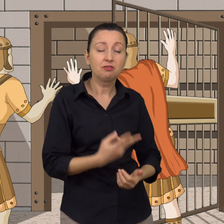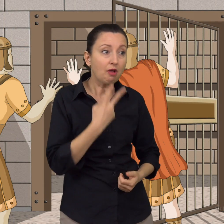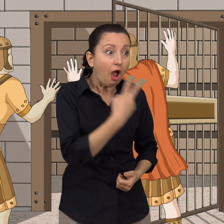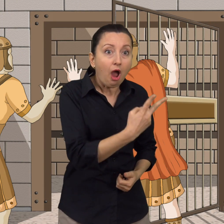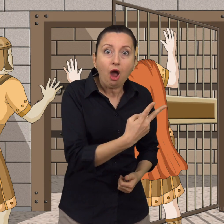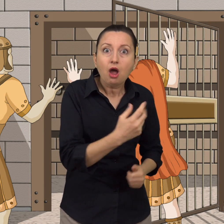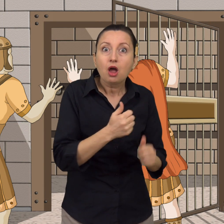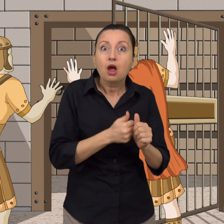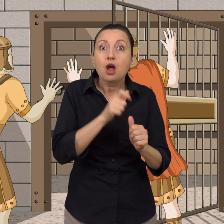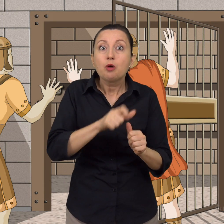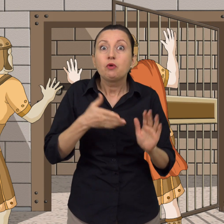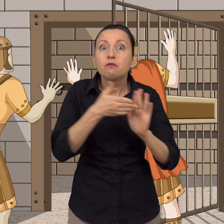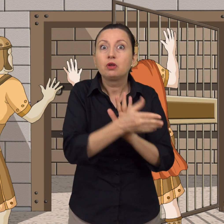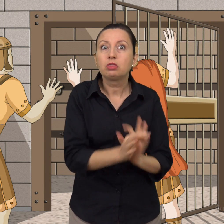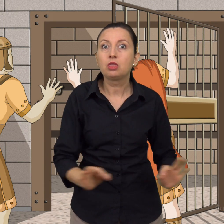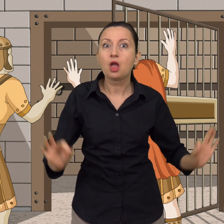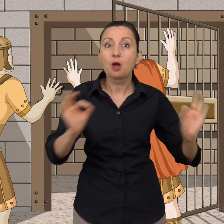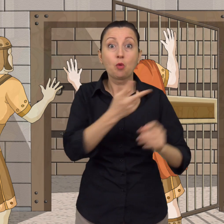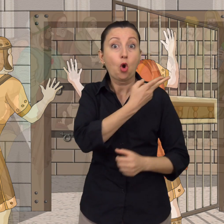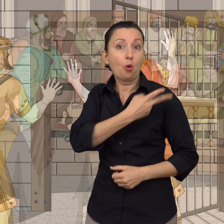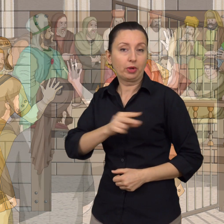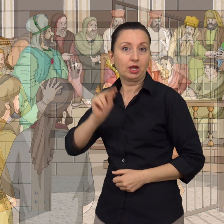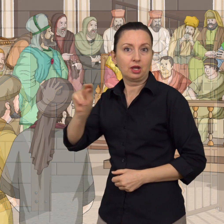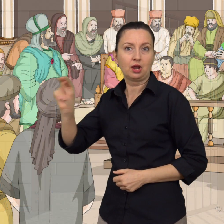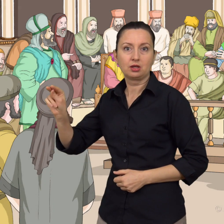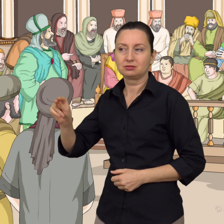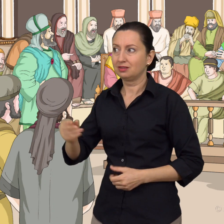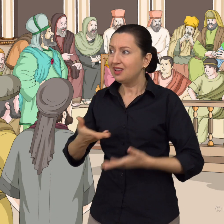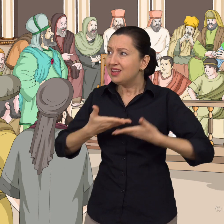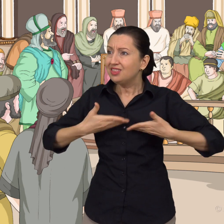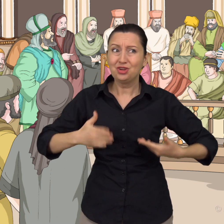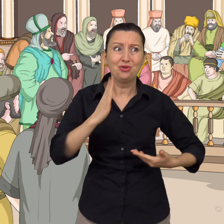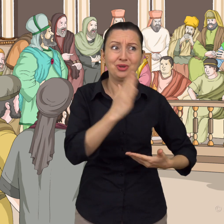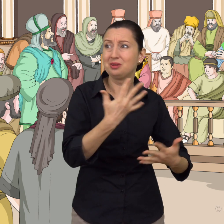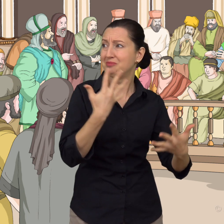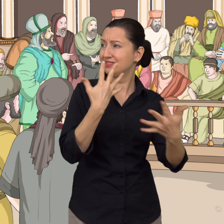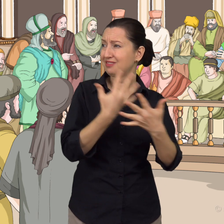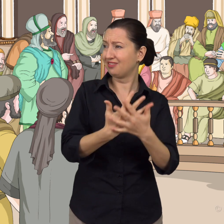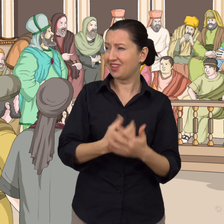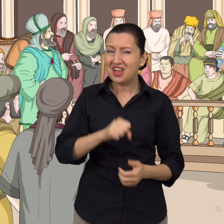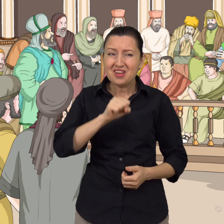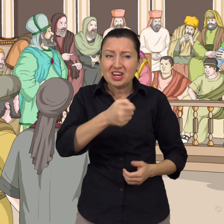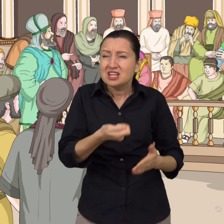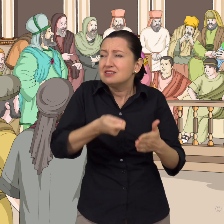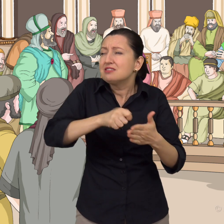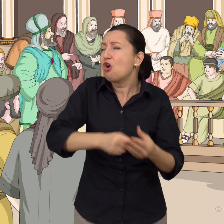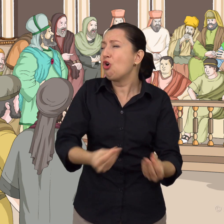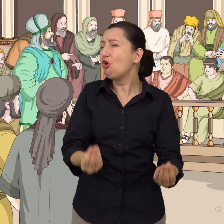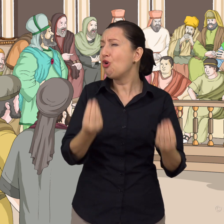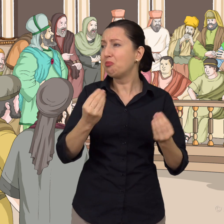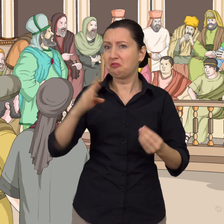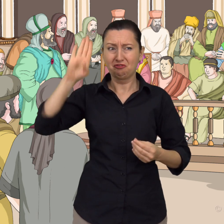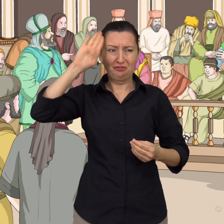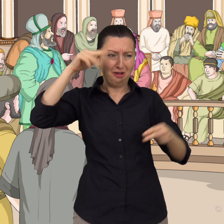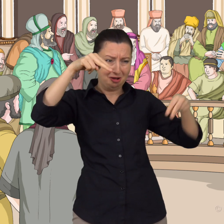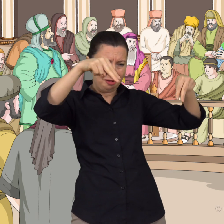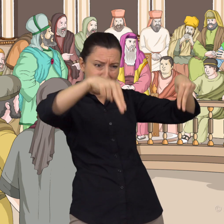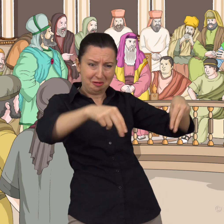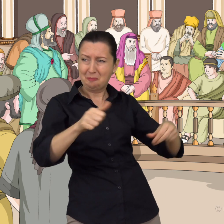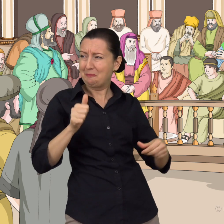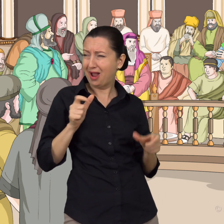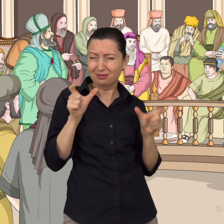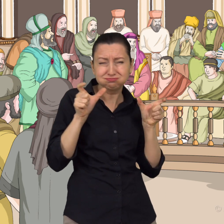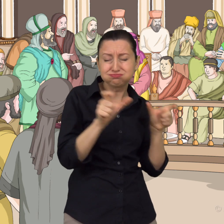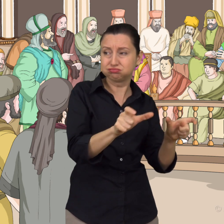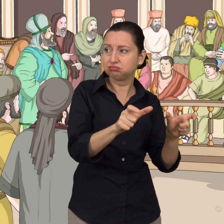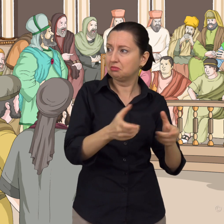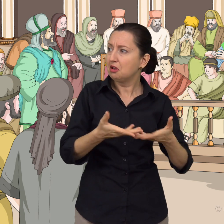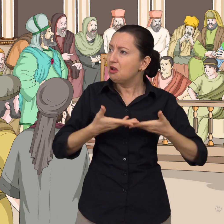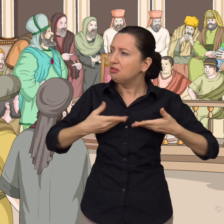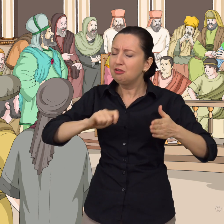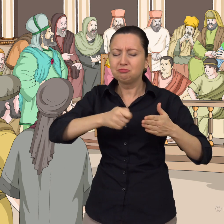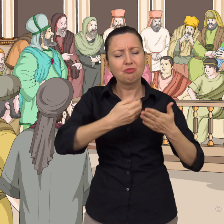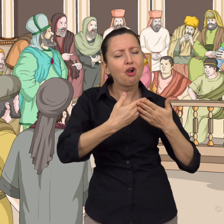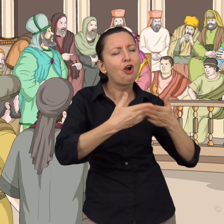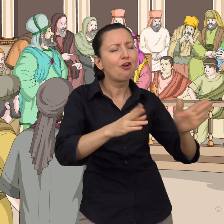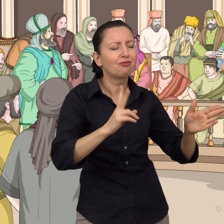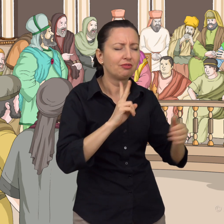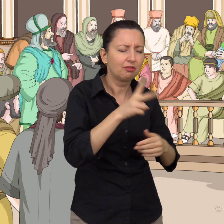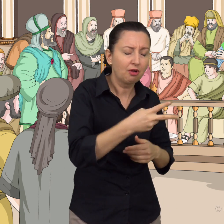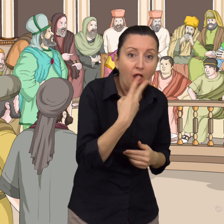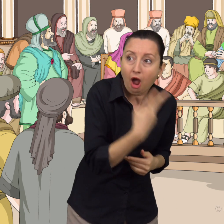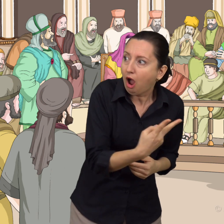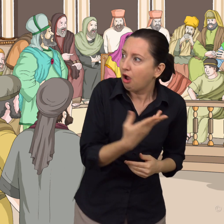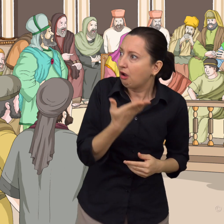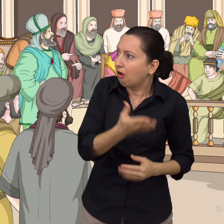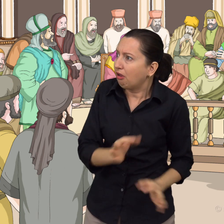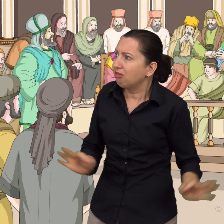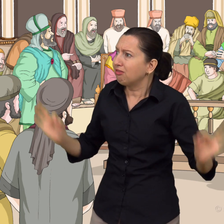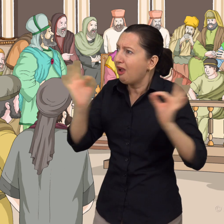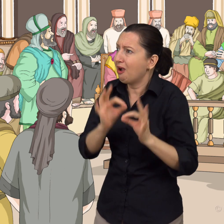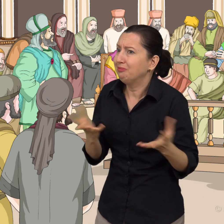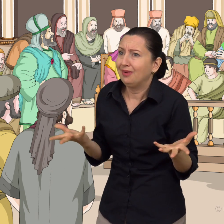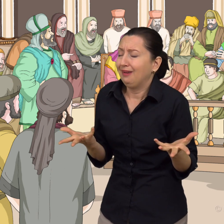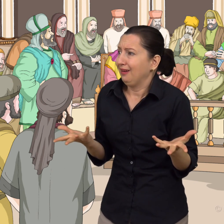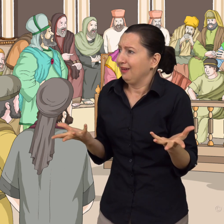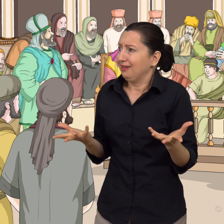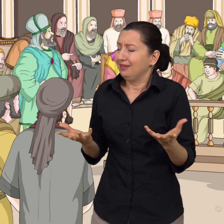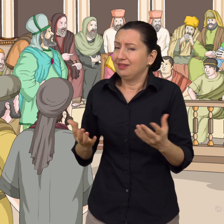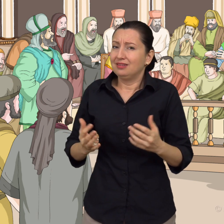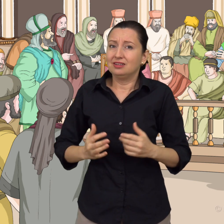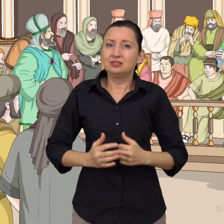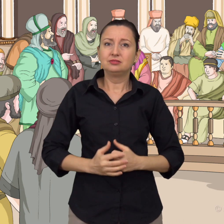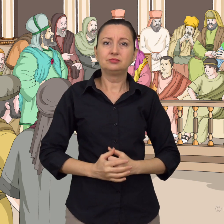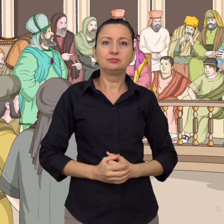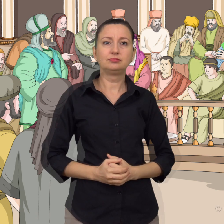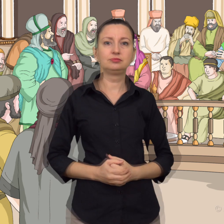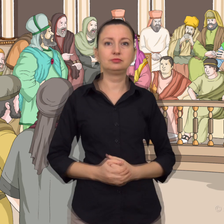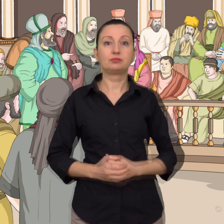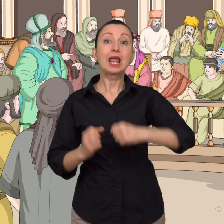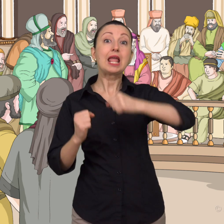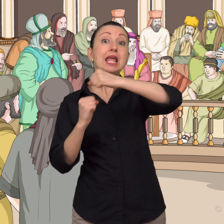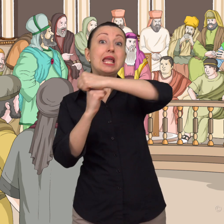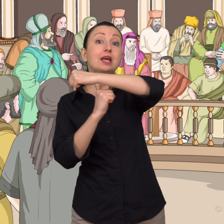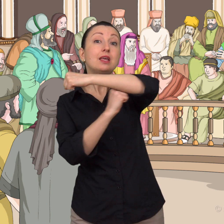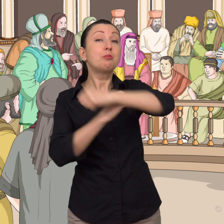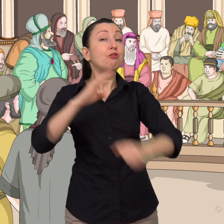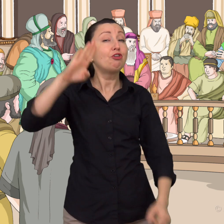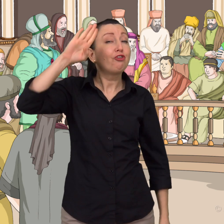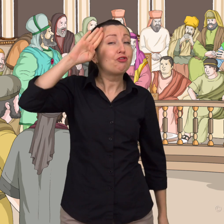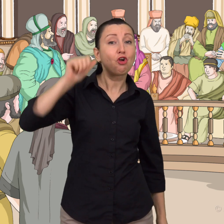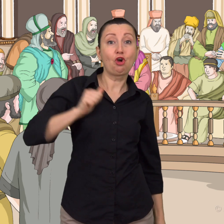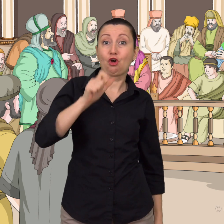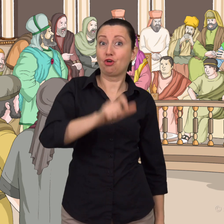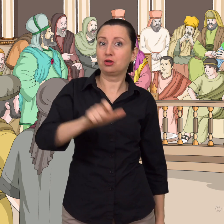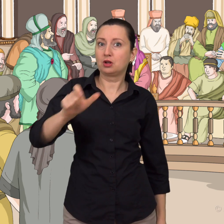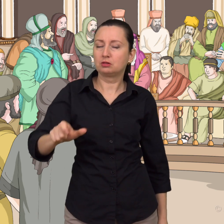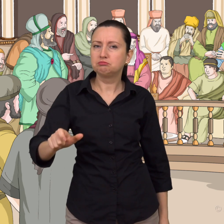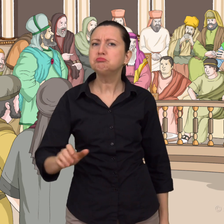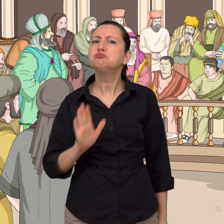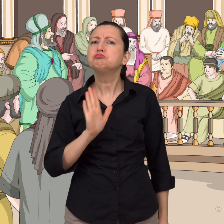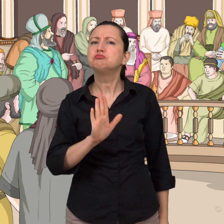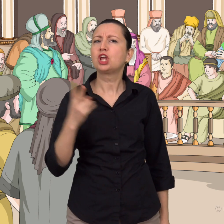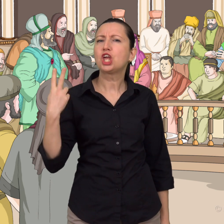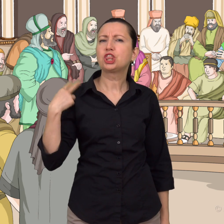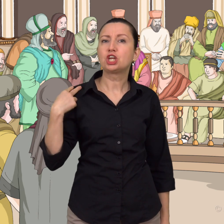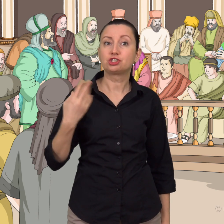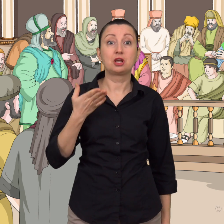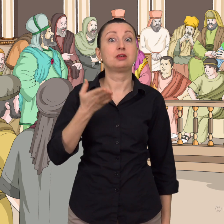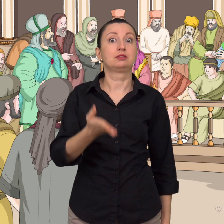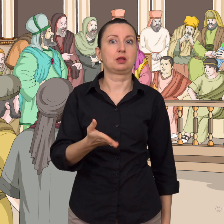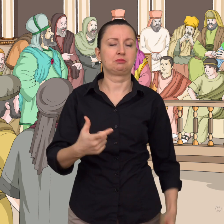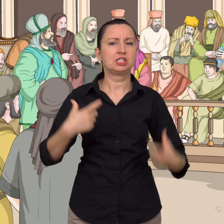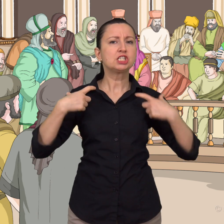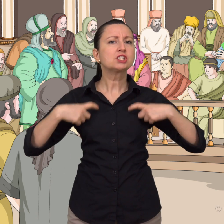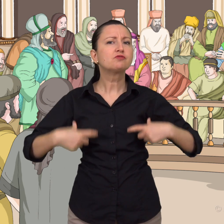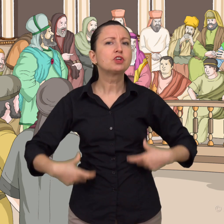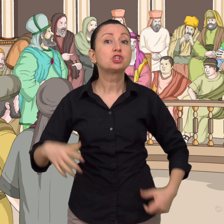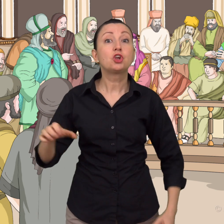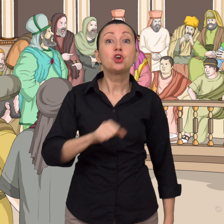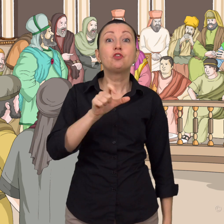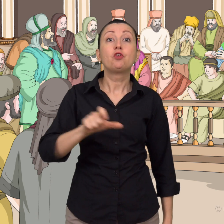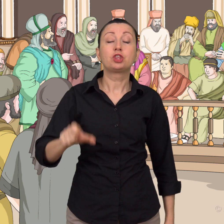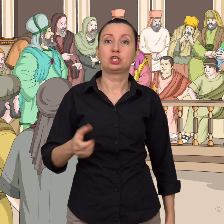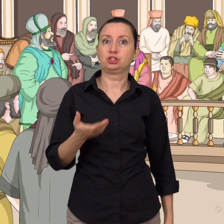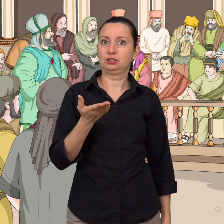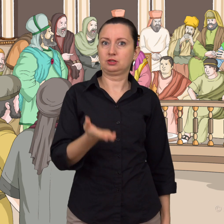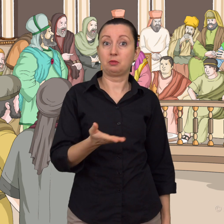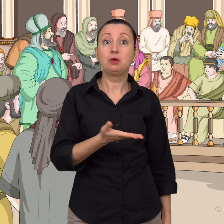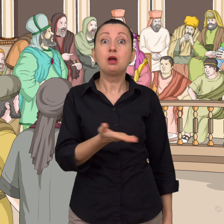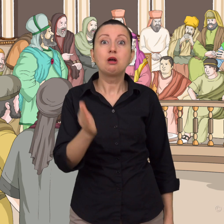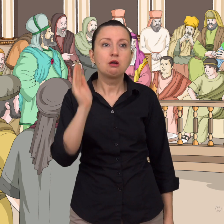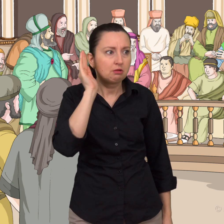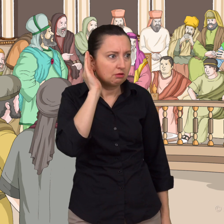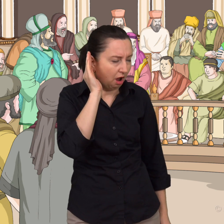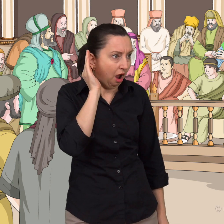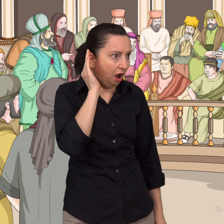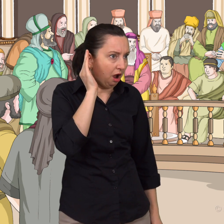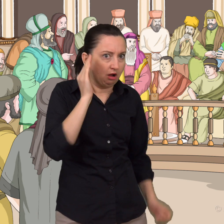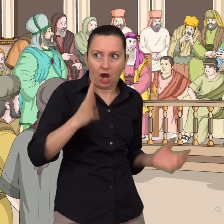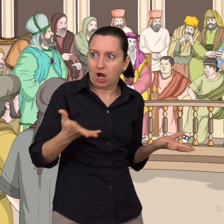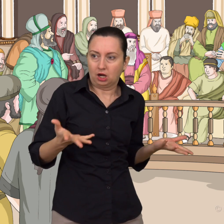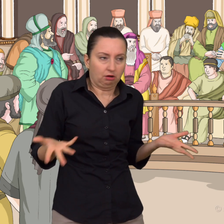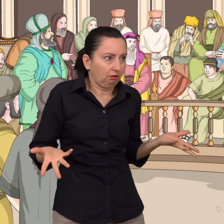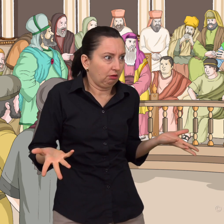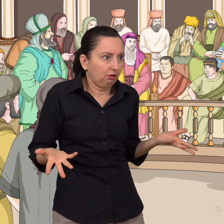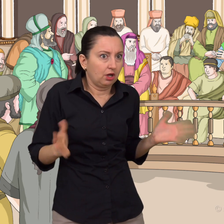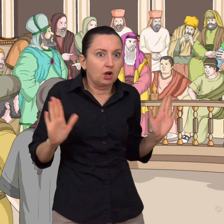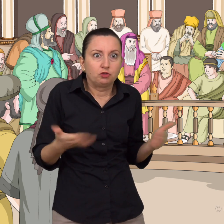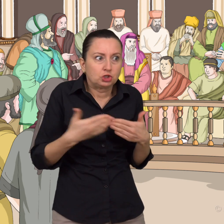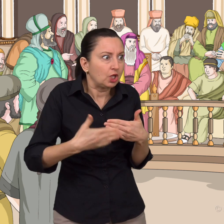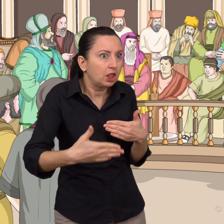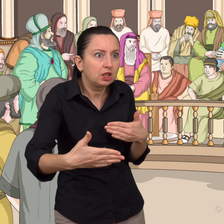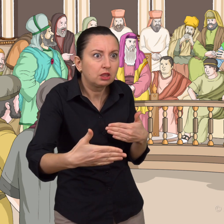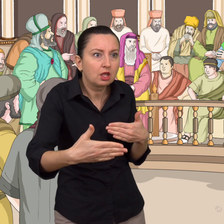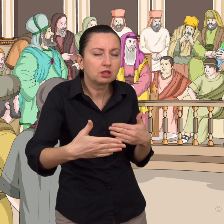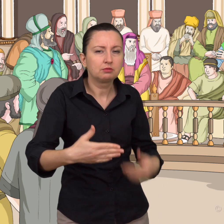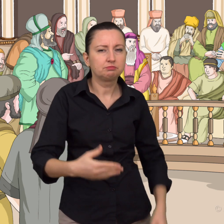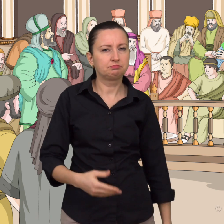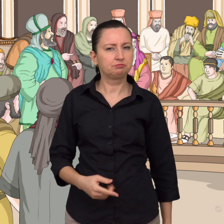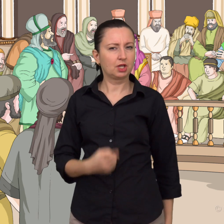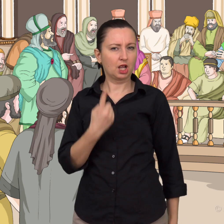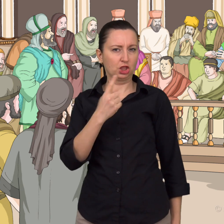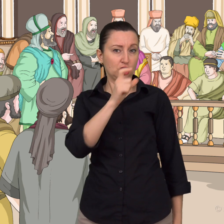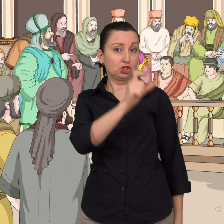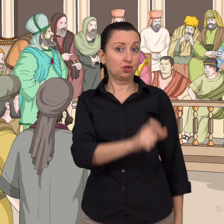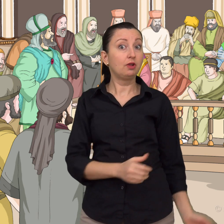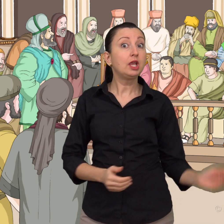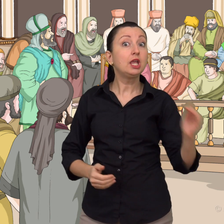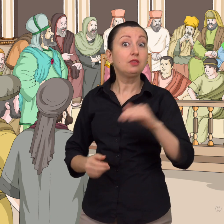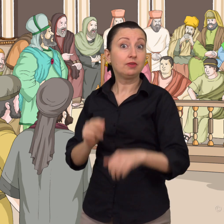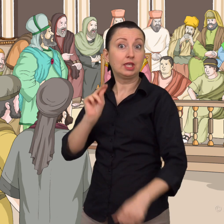So they returned with the report: “We found the jail securely locked, with the guards posted at the doors; but when we opened them, we found no one inside.” When the captain of the temple guard and the chief priests heard this account, they were perplexed as to what was happening.